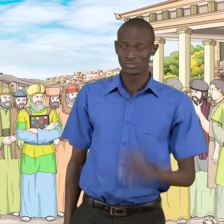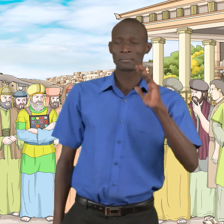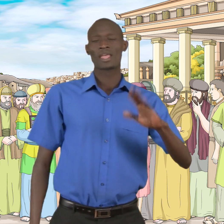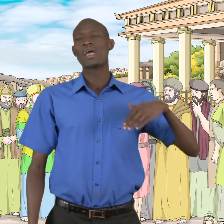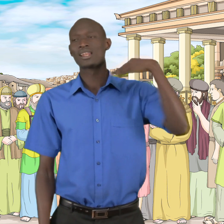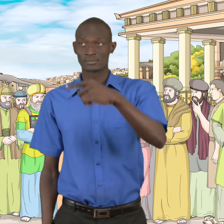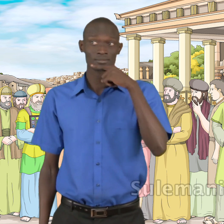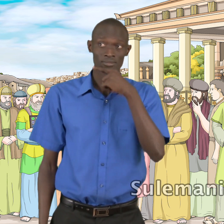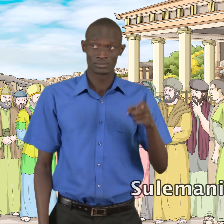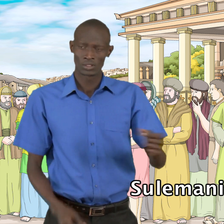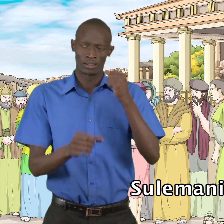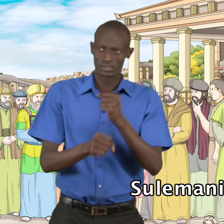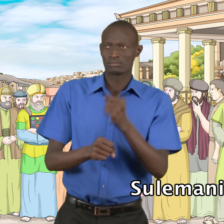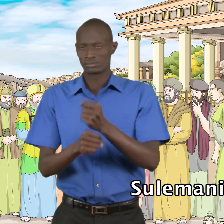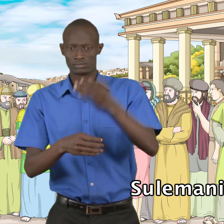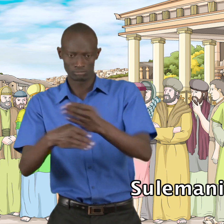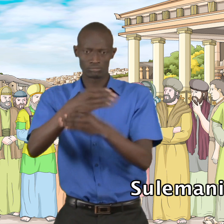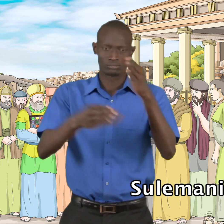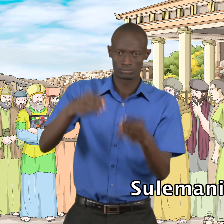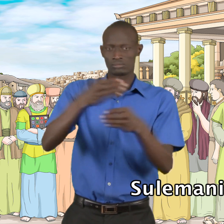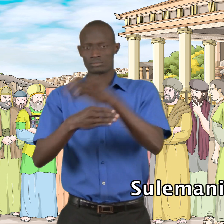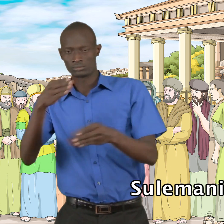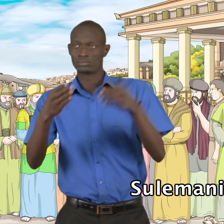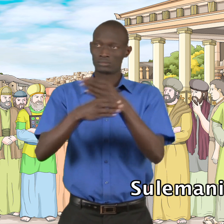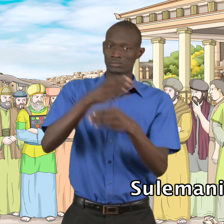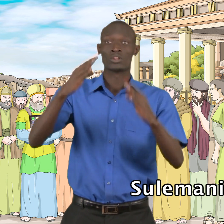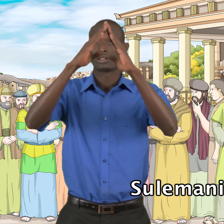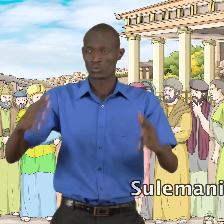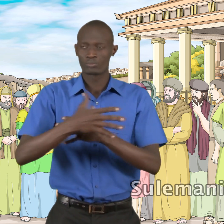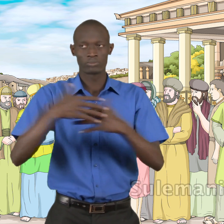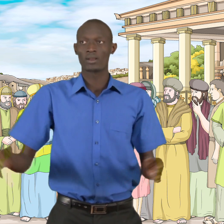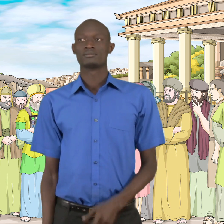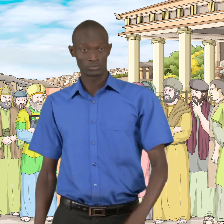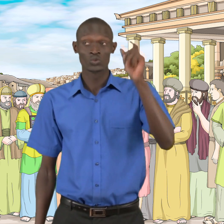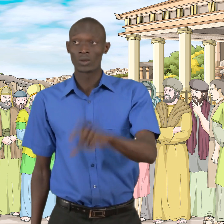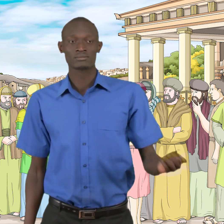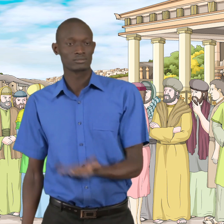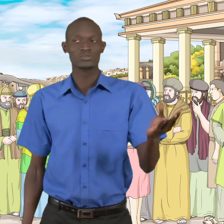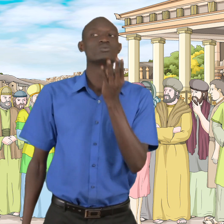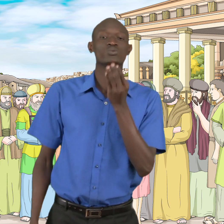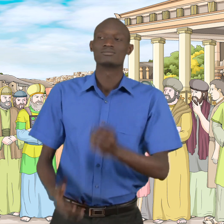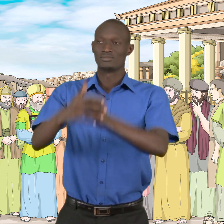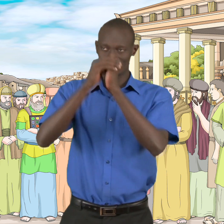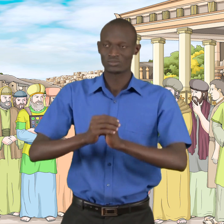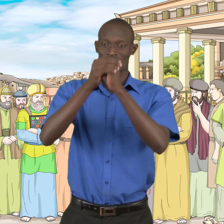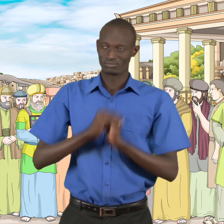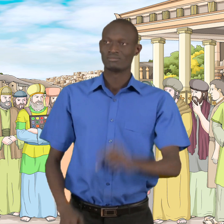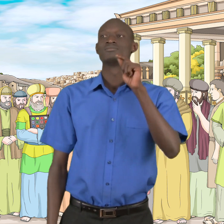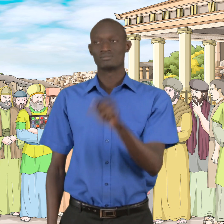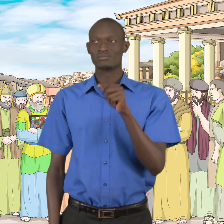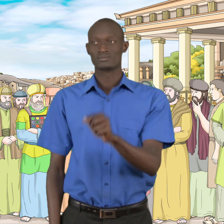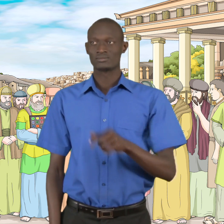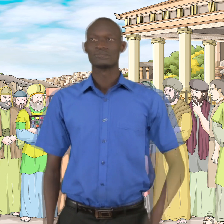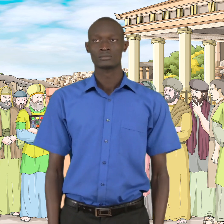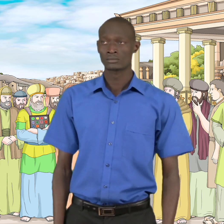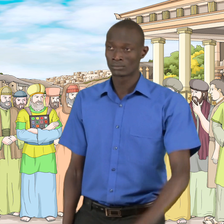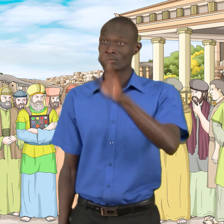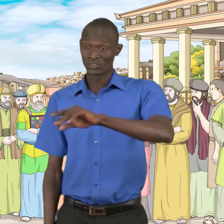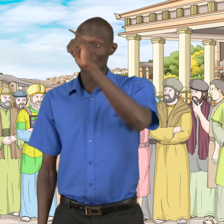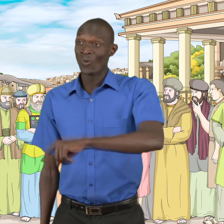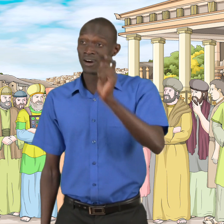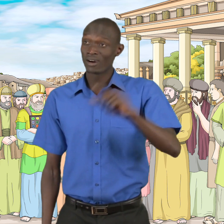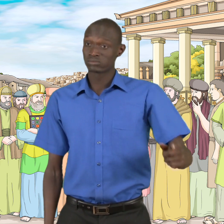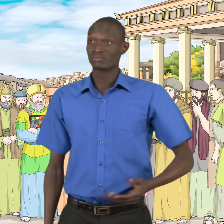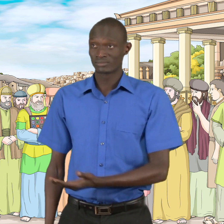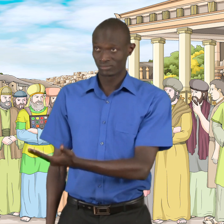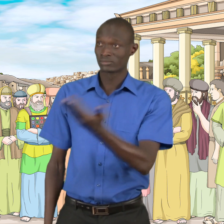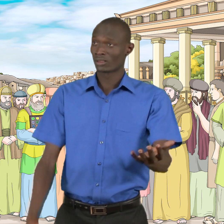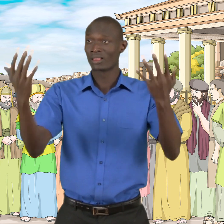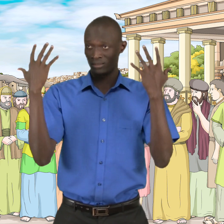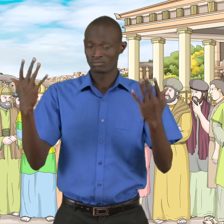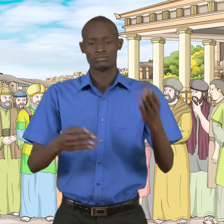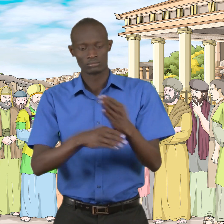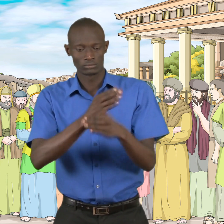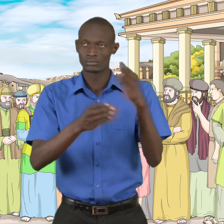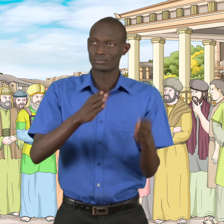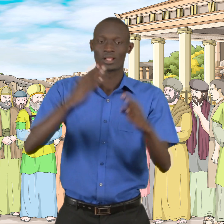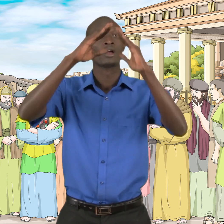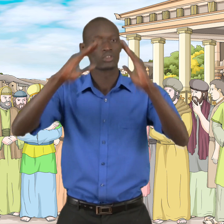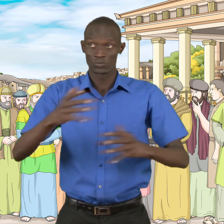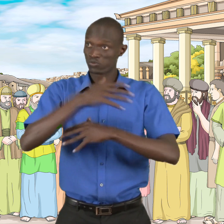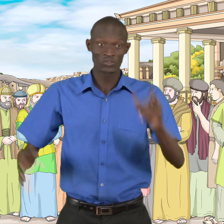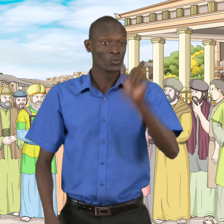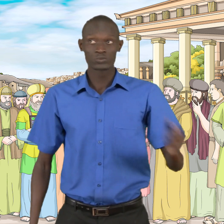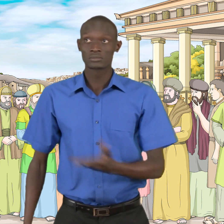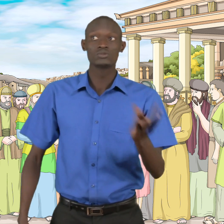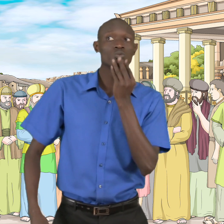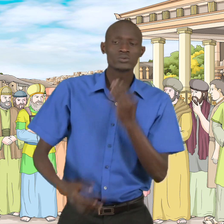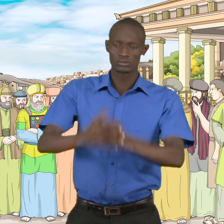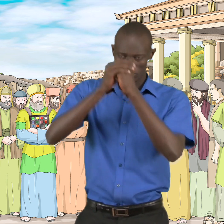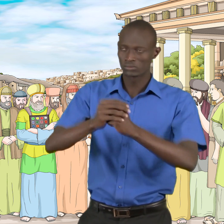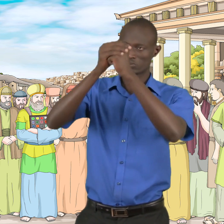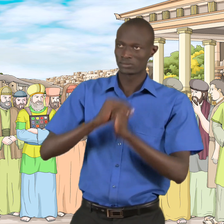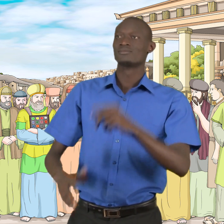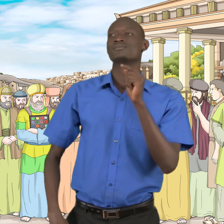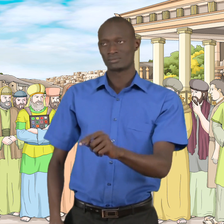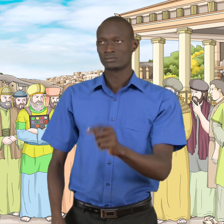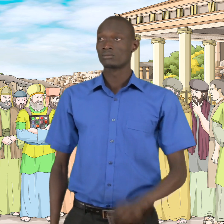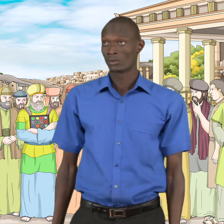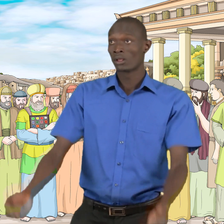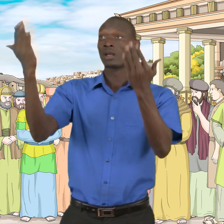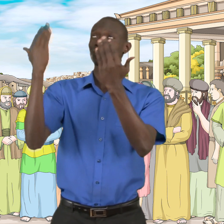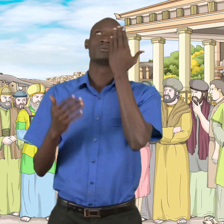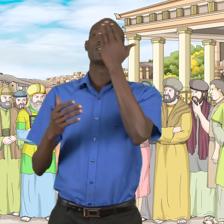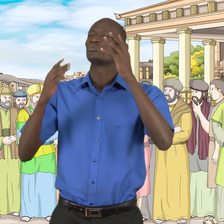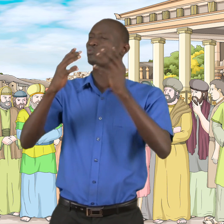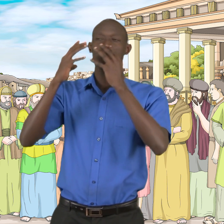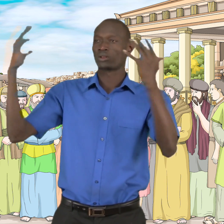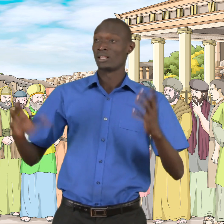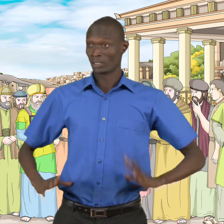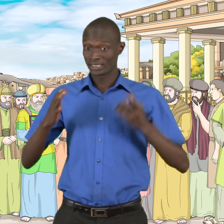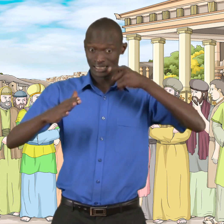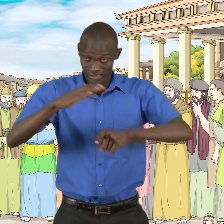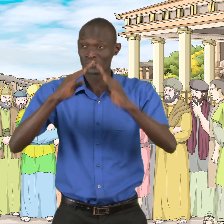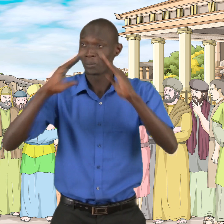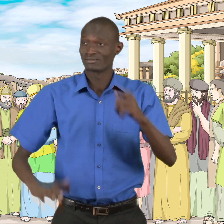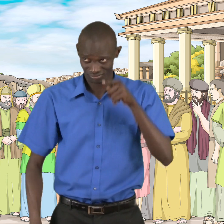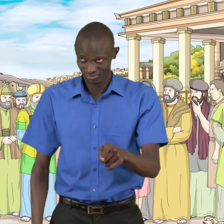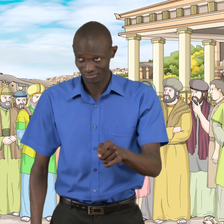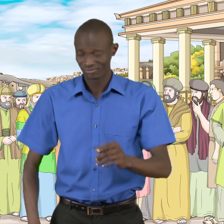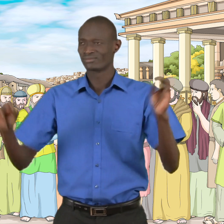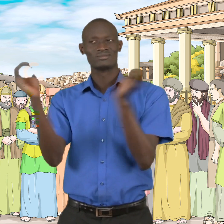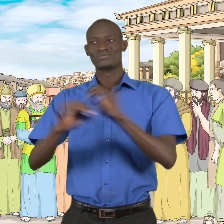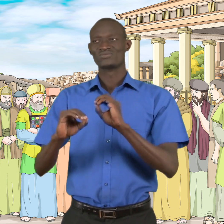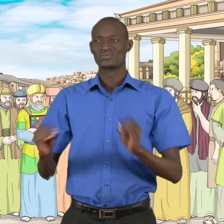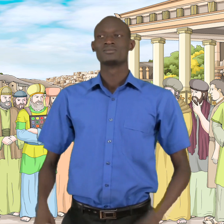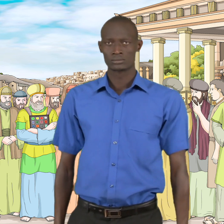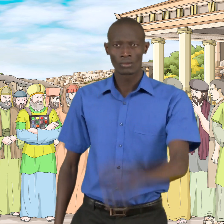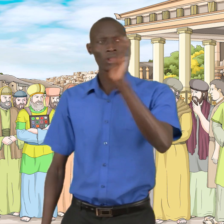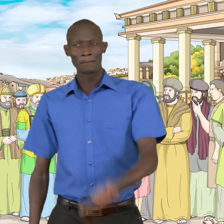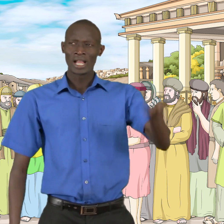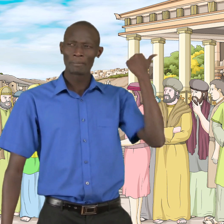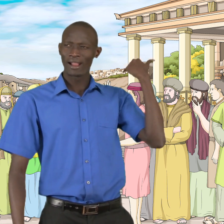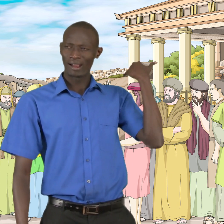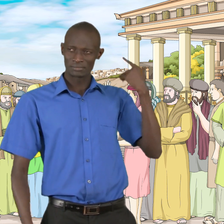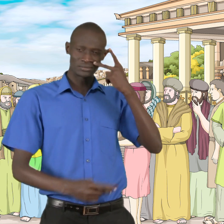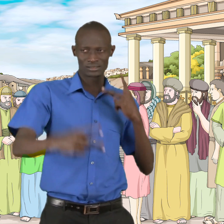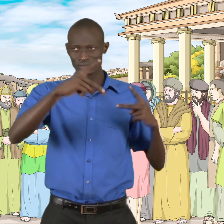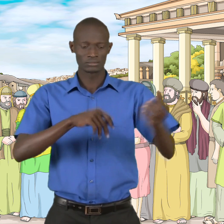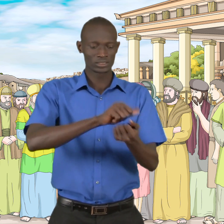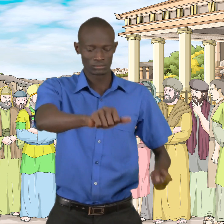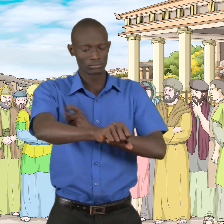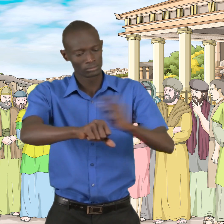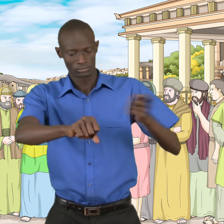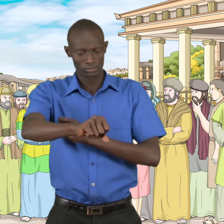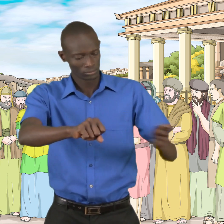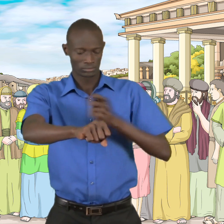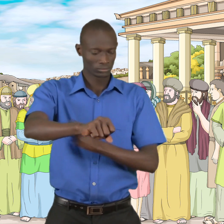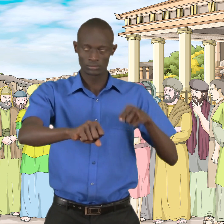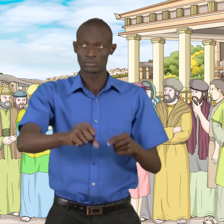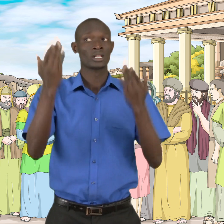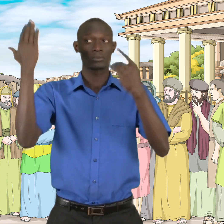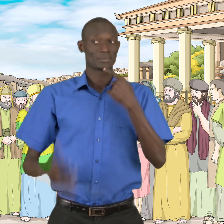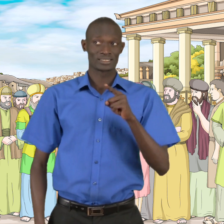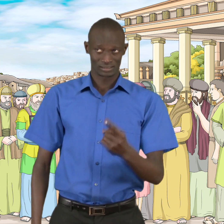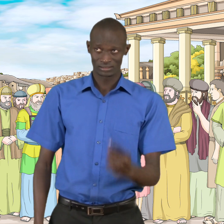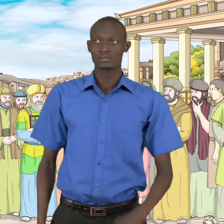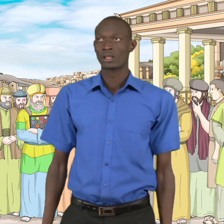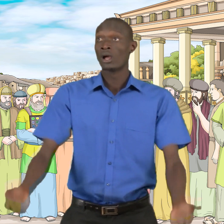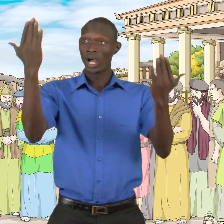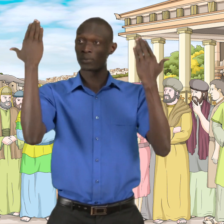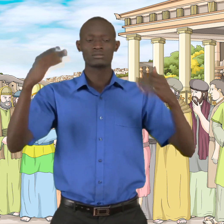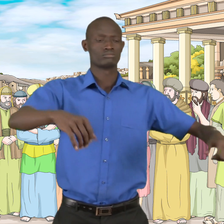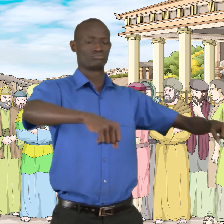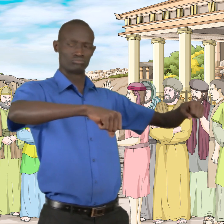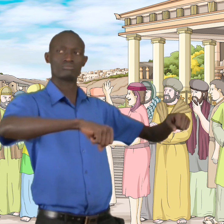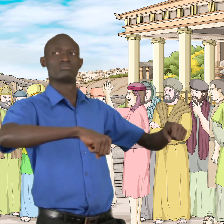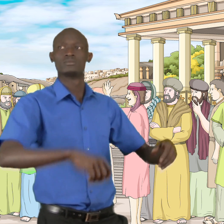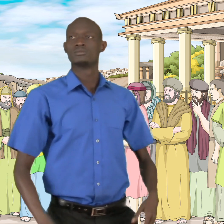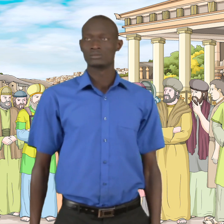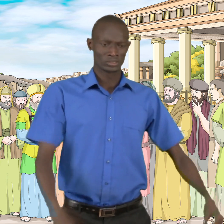But it was Solomon who built the house for Him. However, the Most High does not dwell in houses made by human hands.